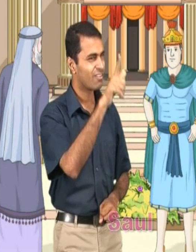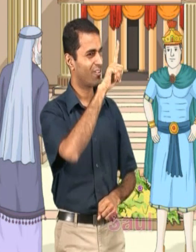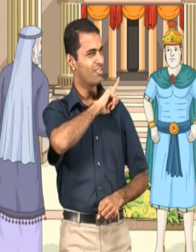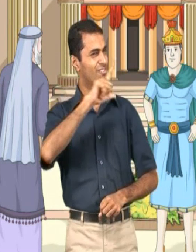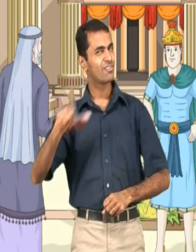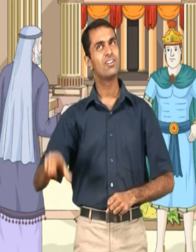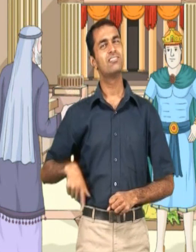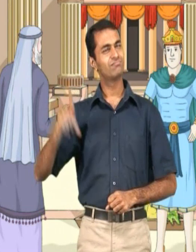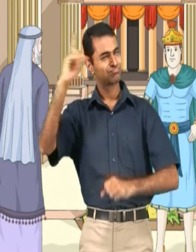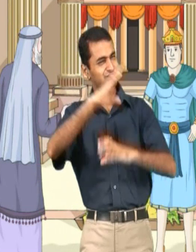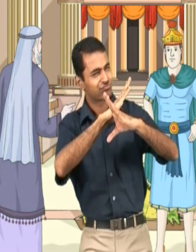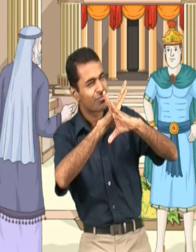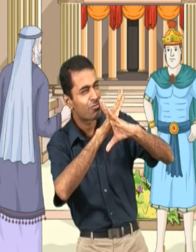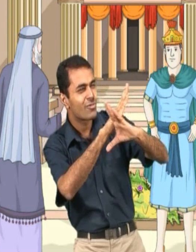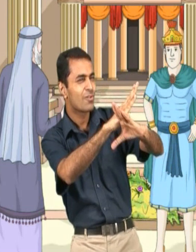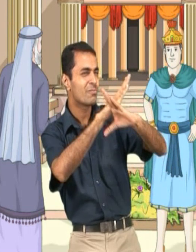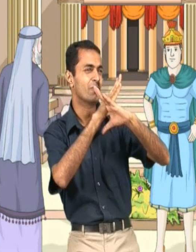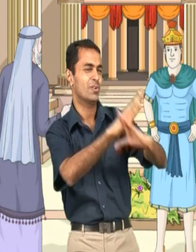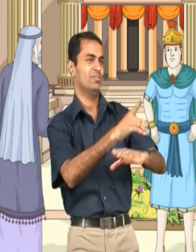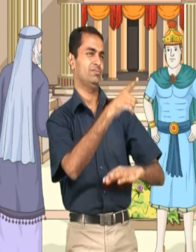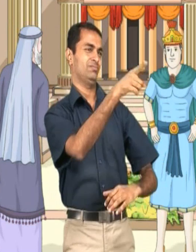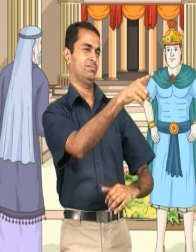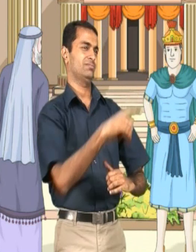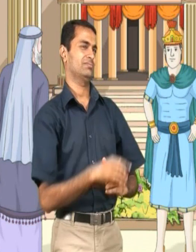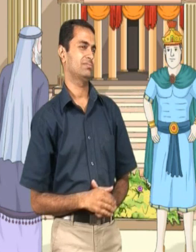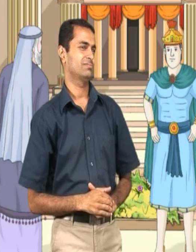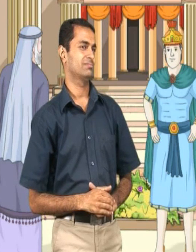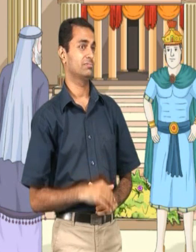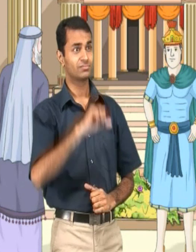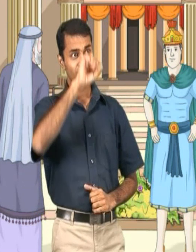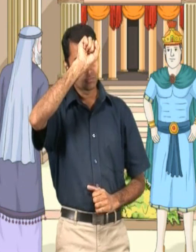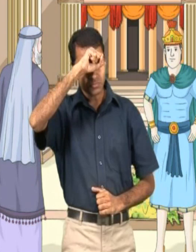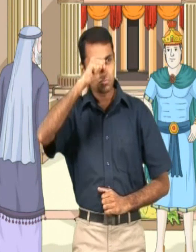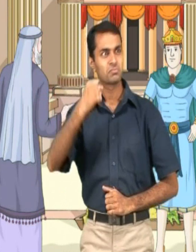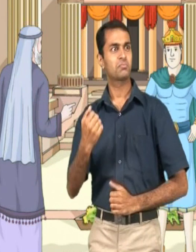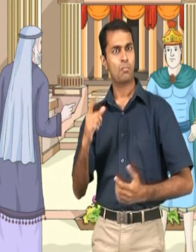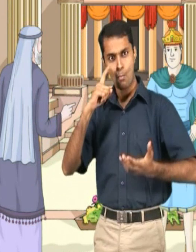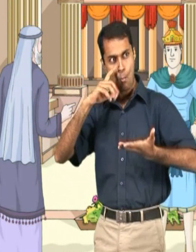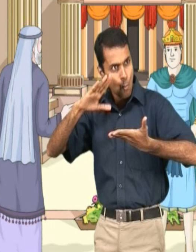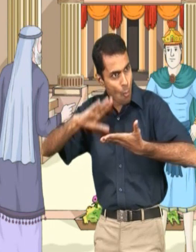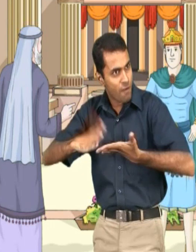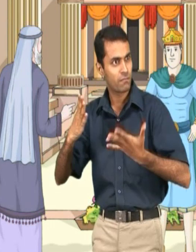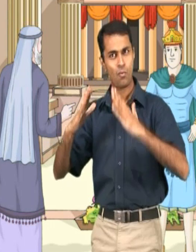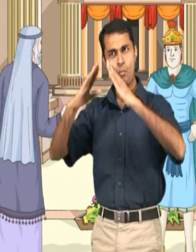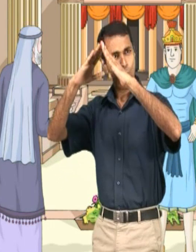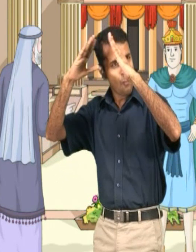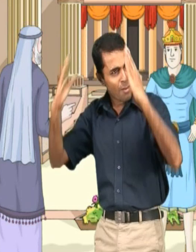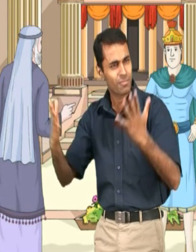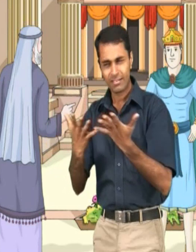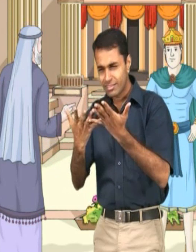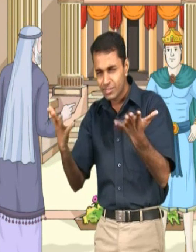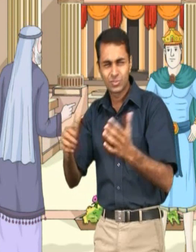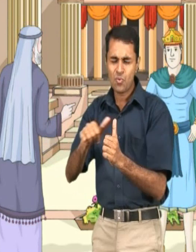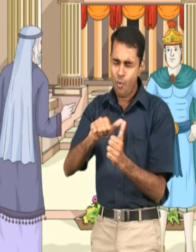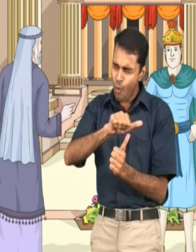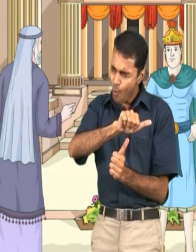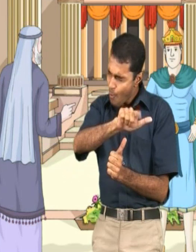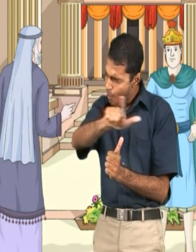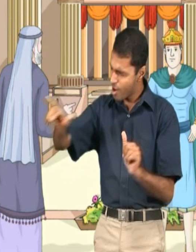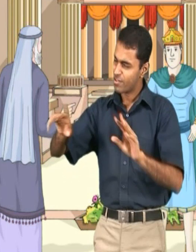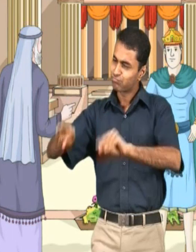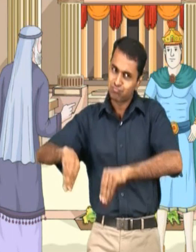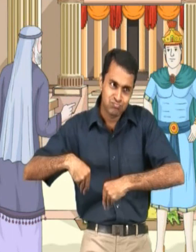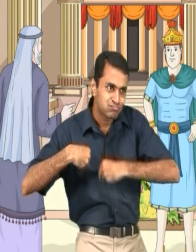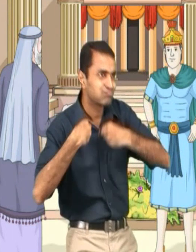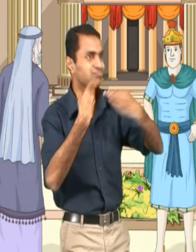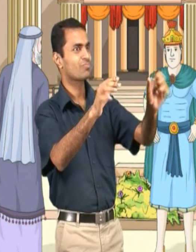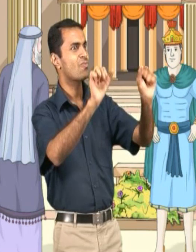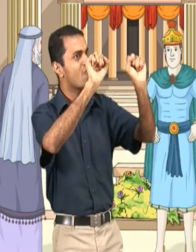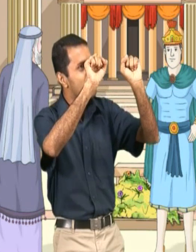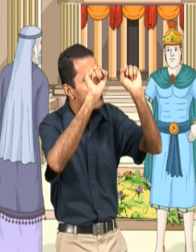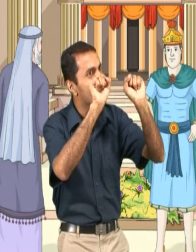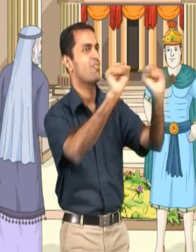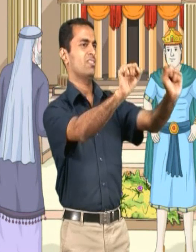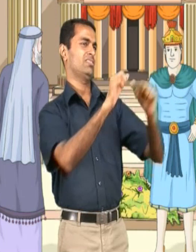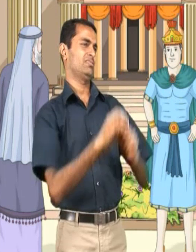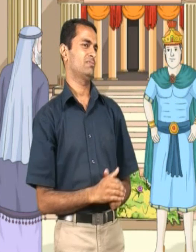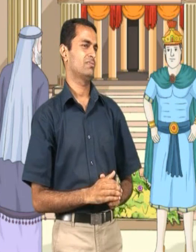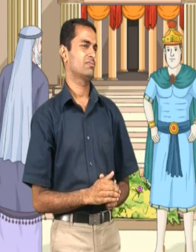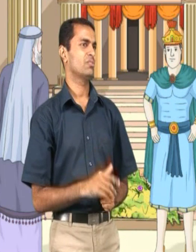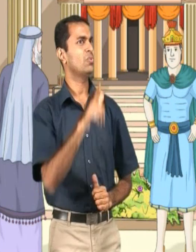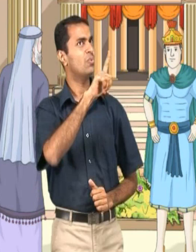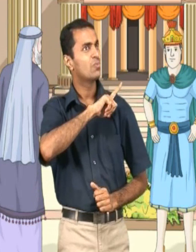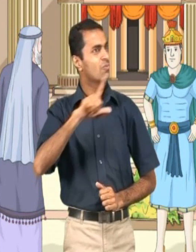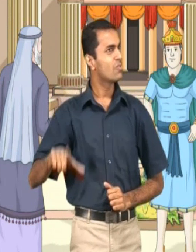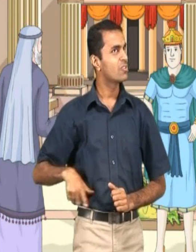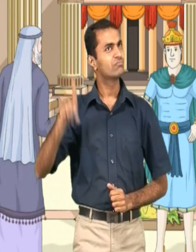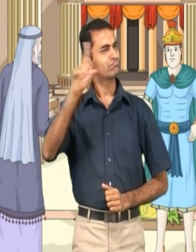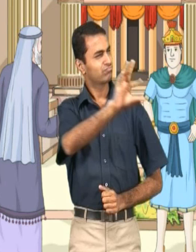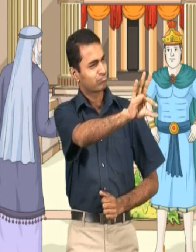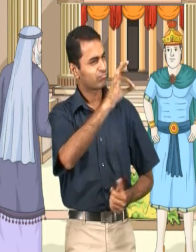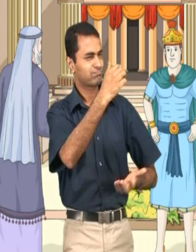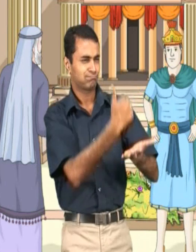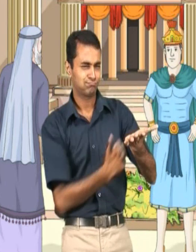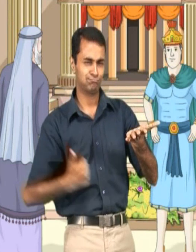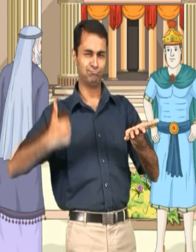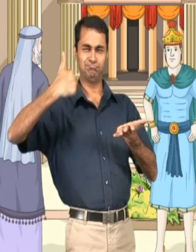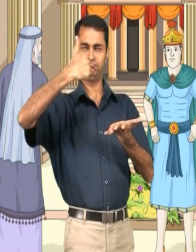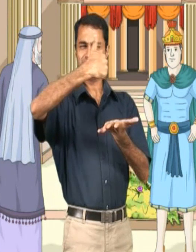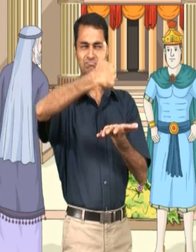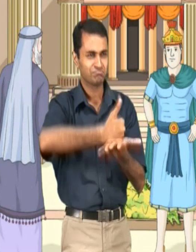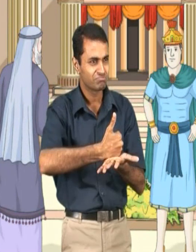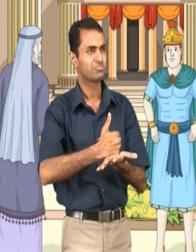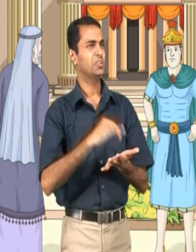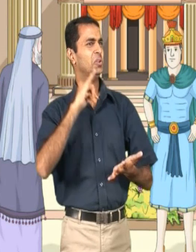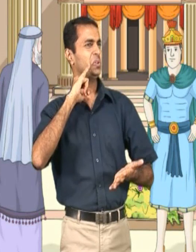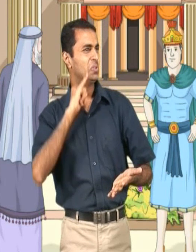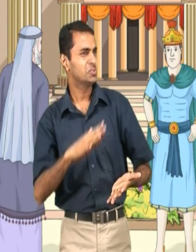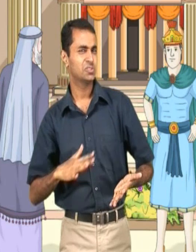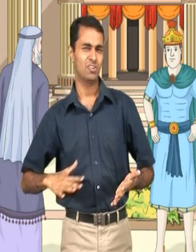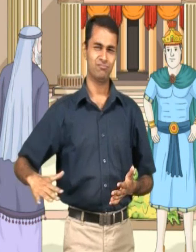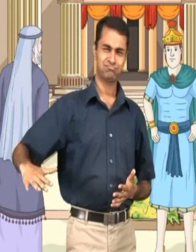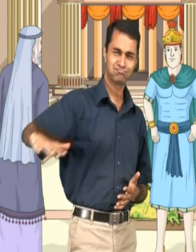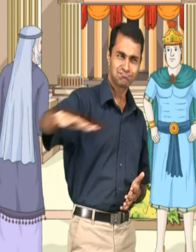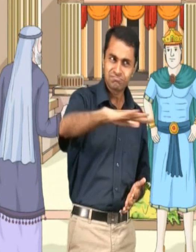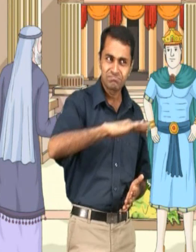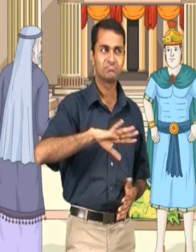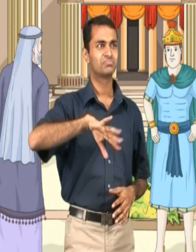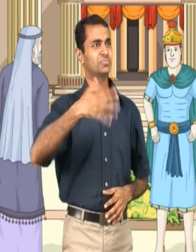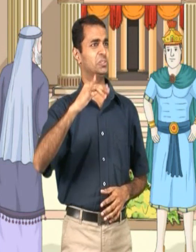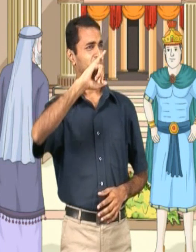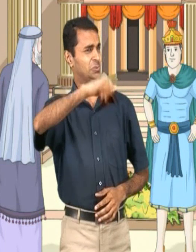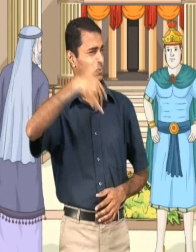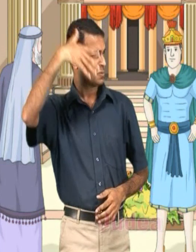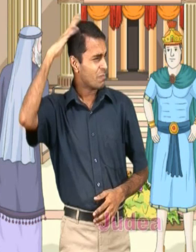I gave your master’s house to you and your master’s wives into your arms.